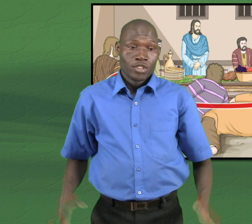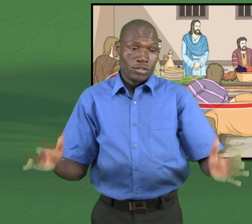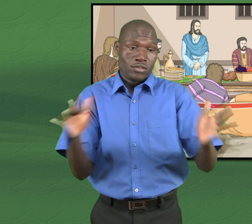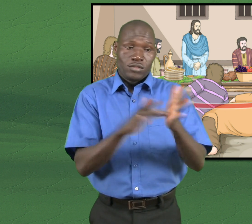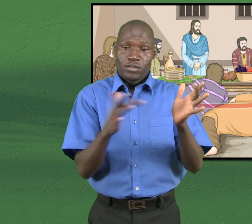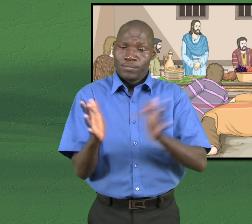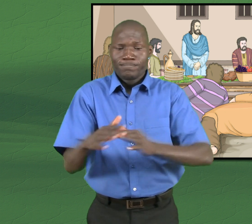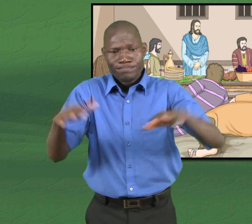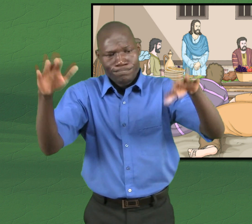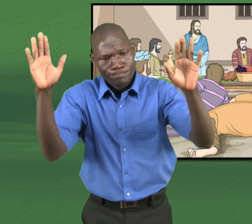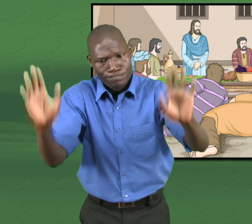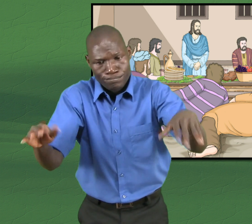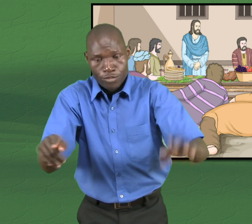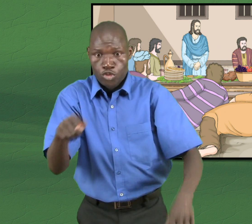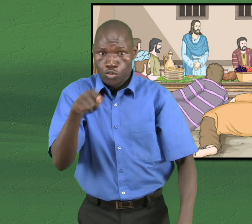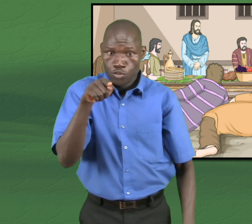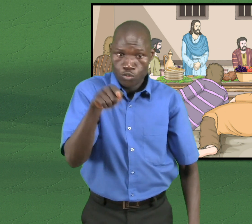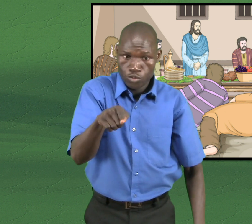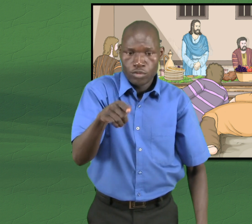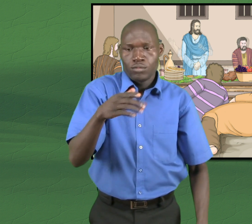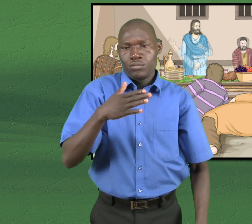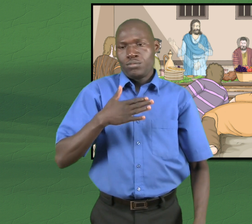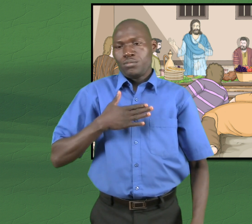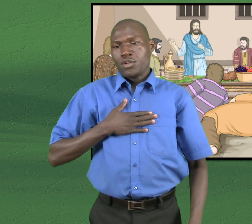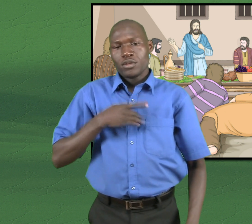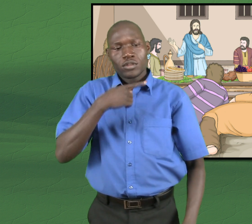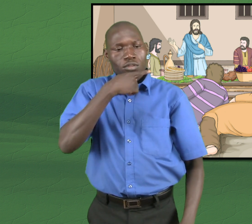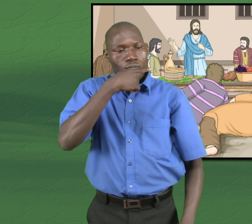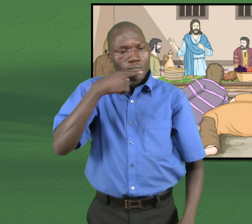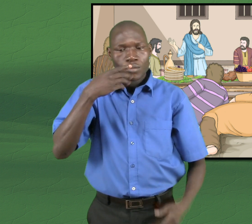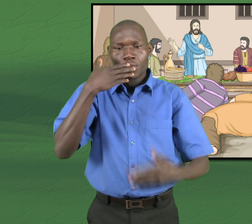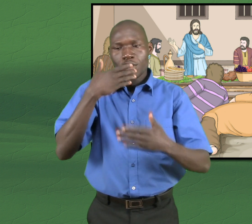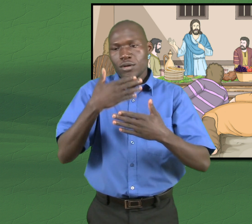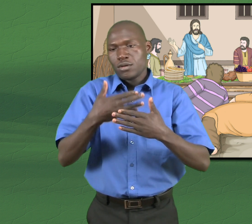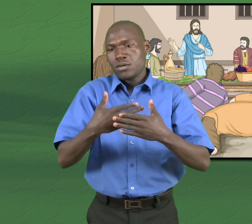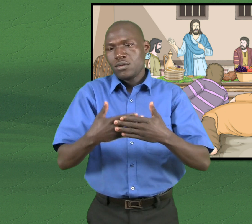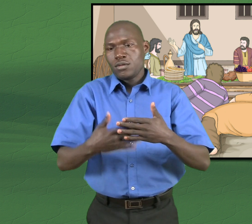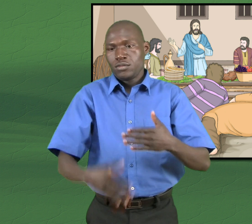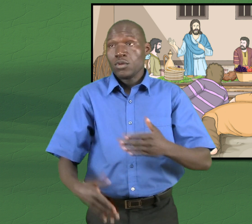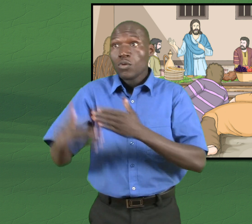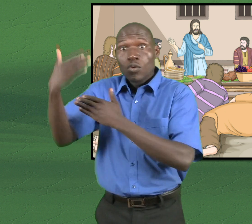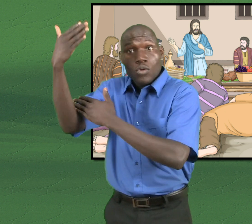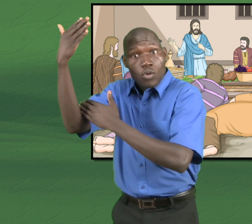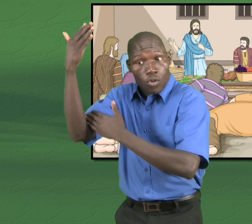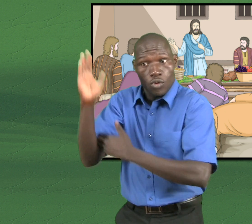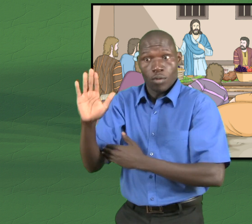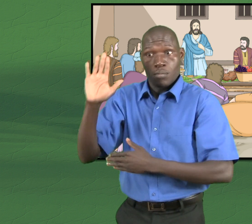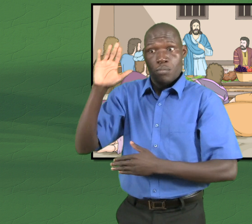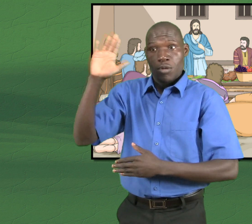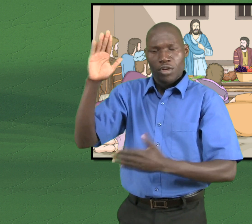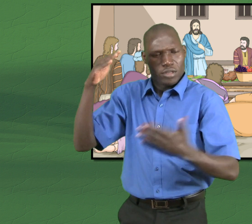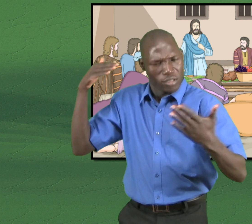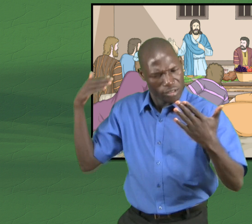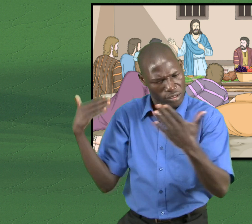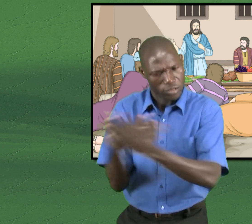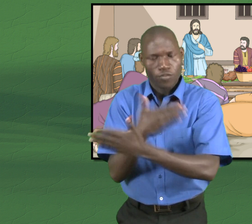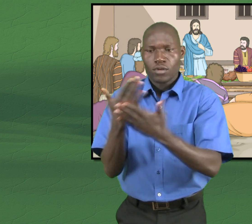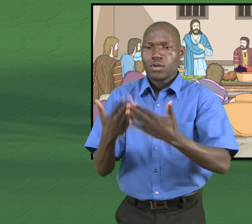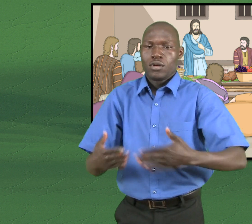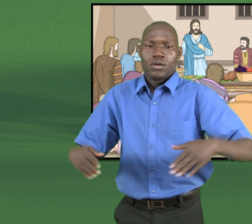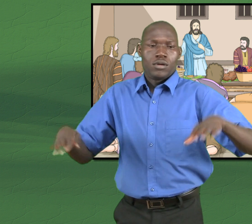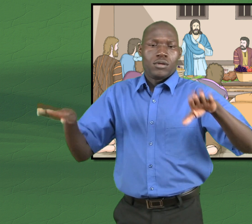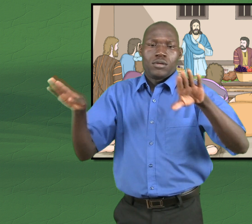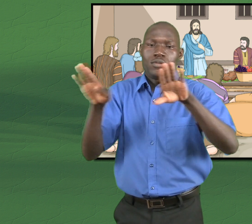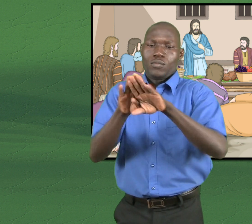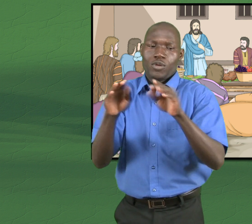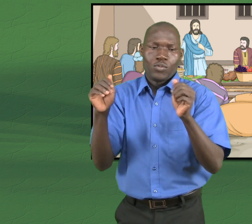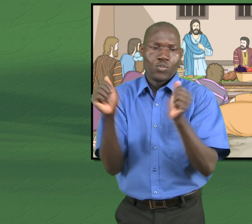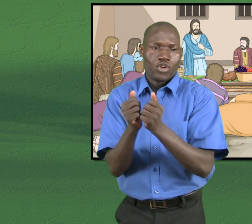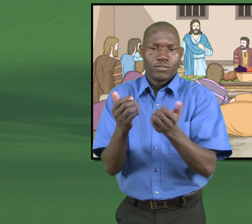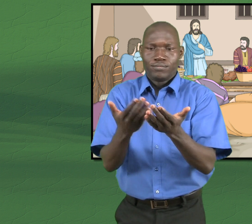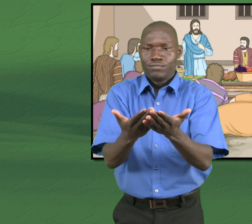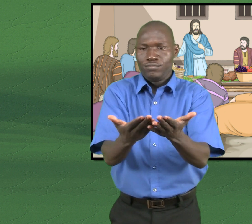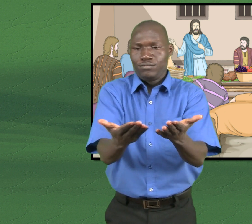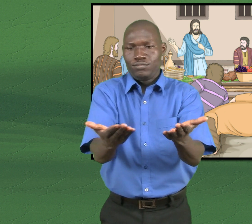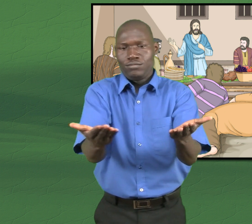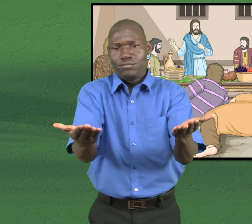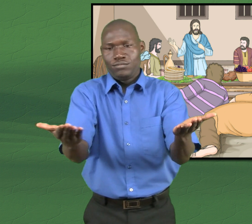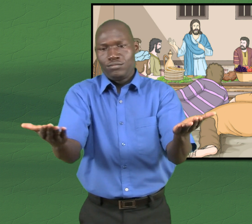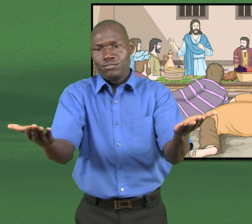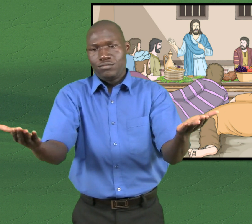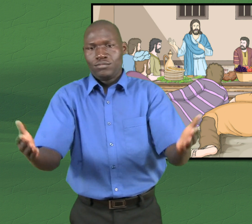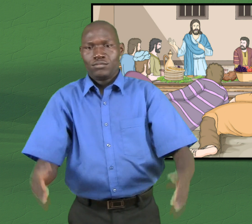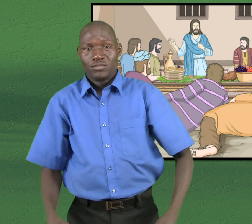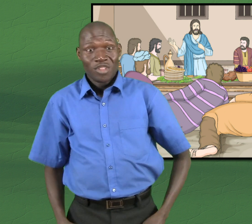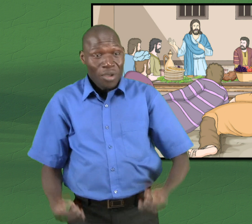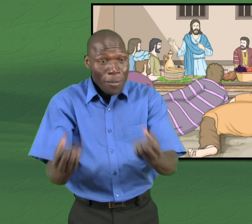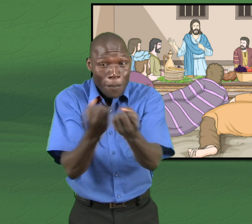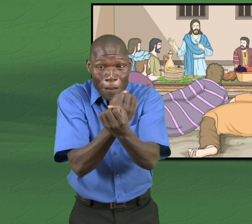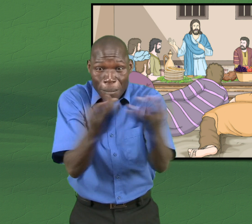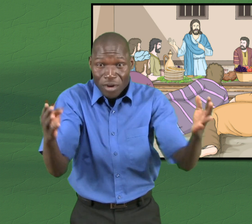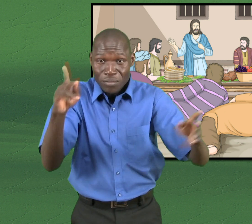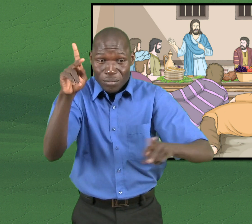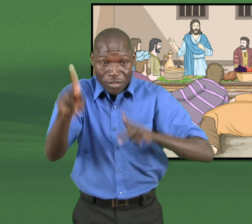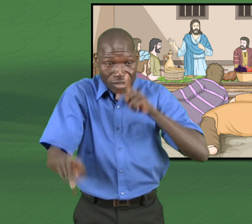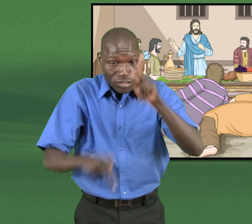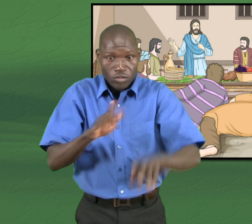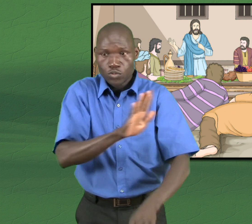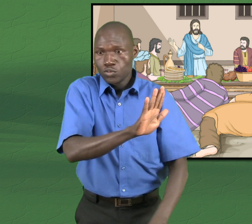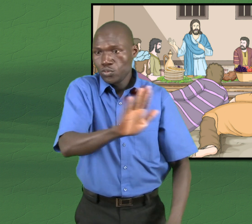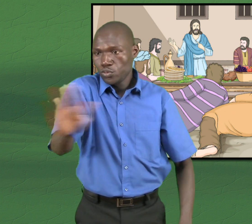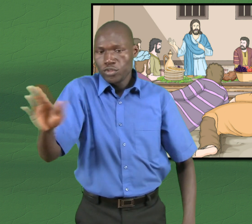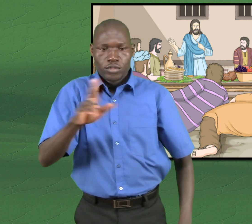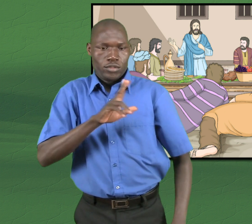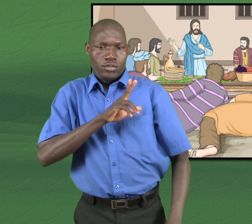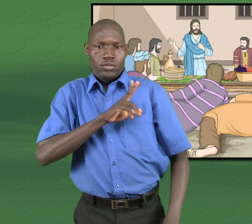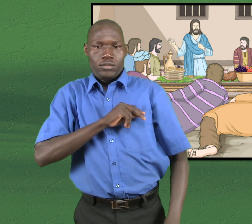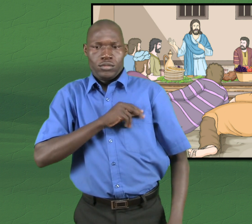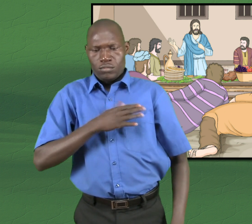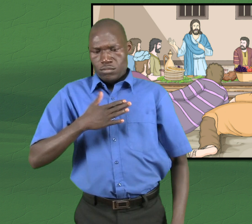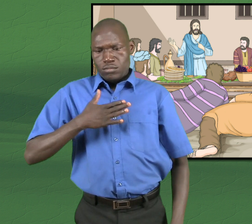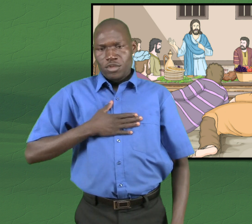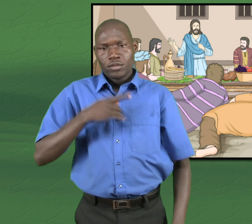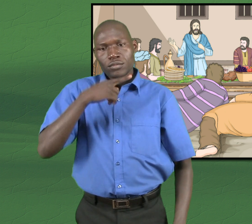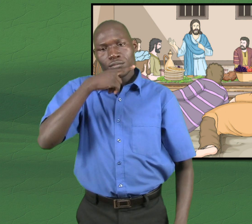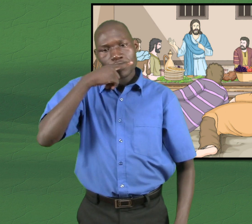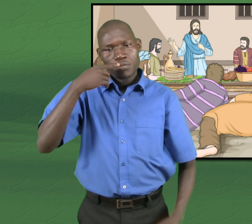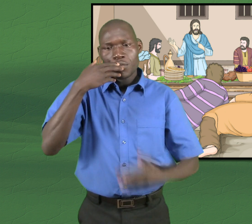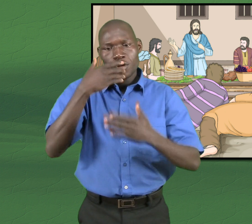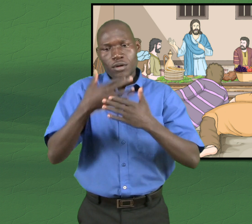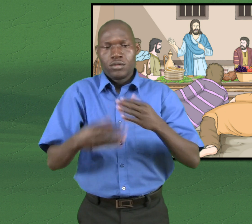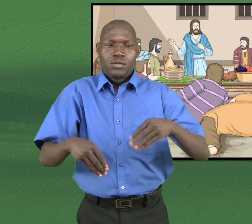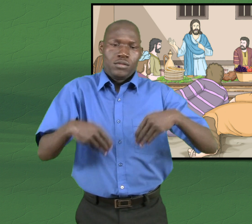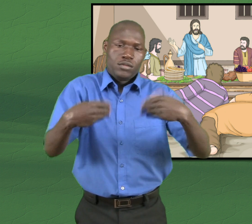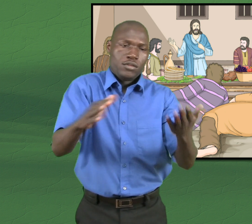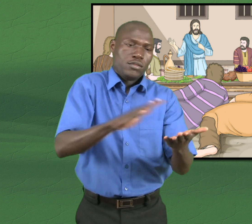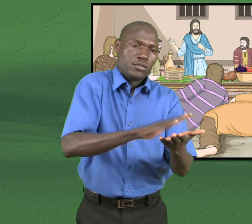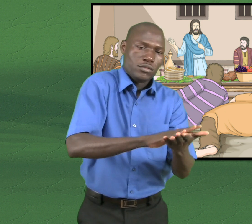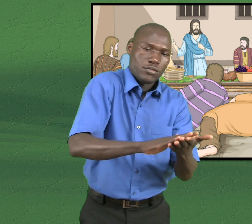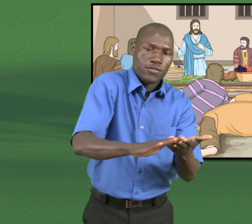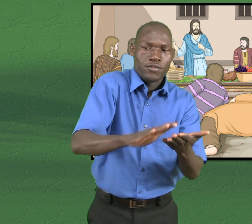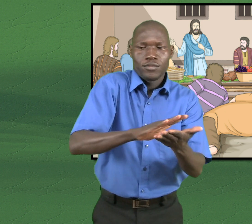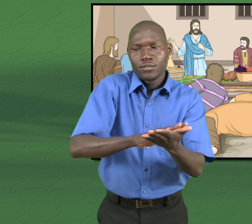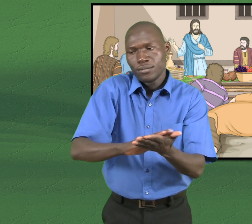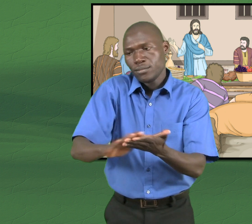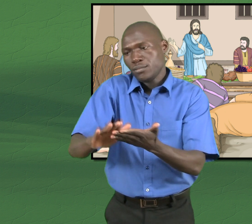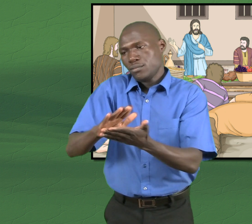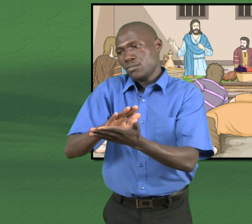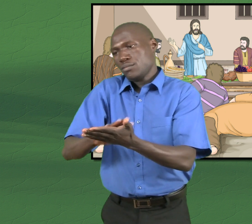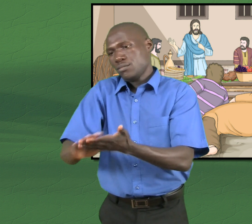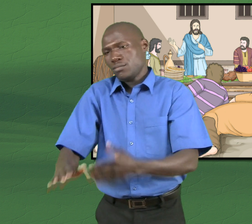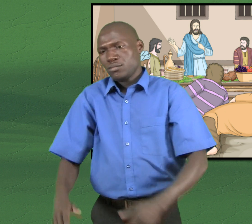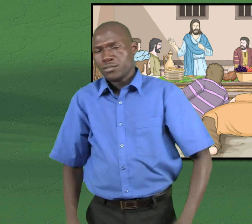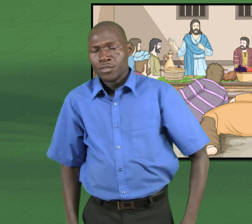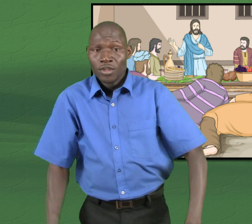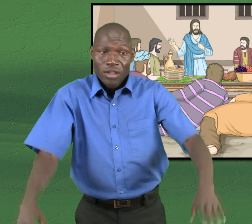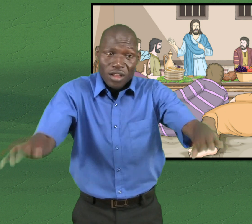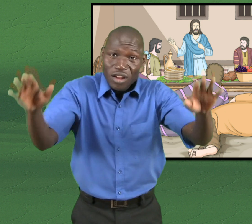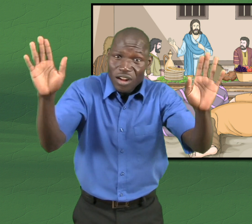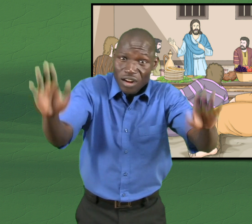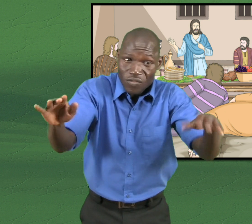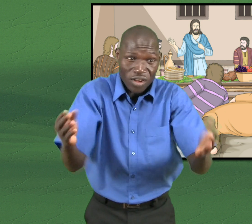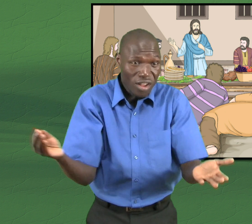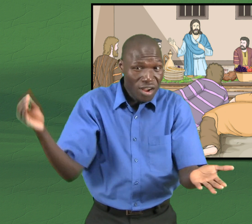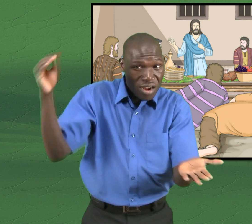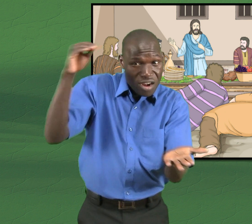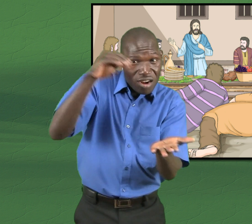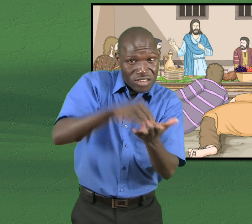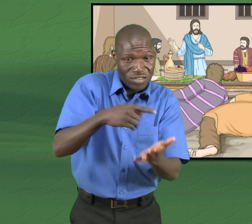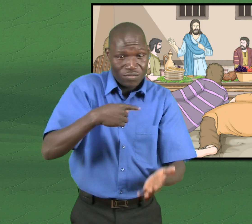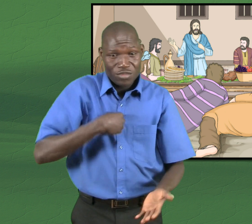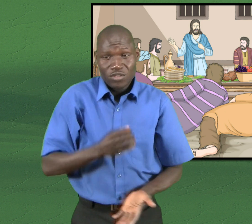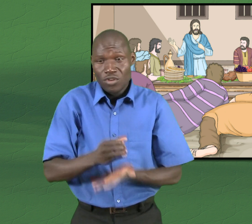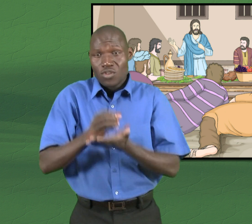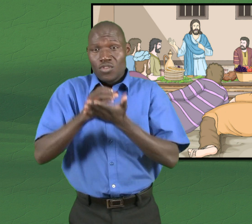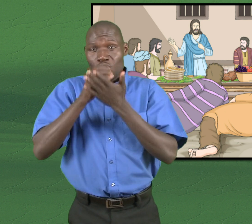This is My blood of the covenant, which is poured out for many for the forgiveness of sins.